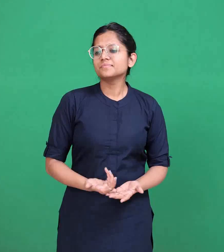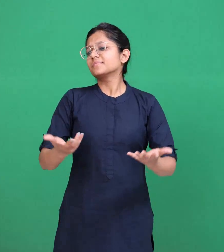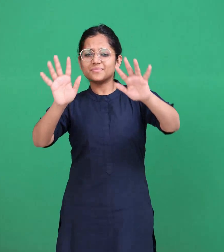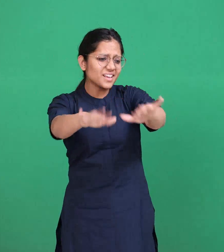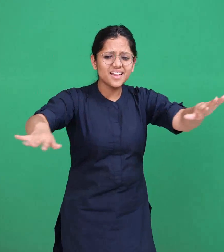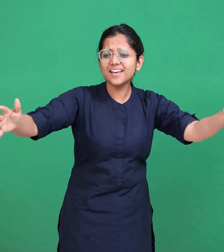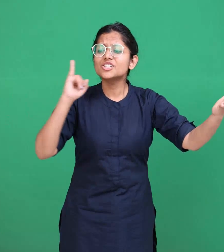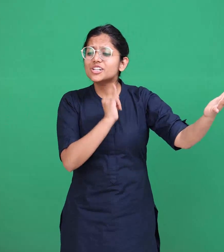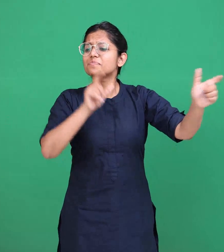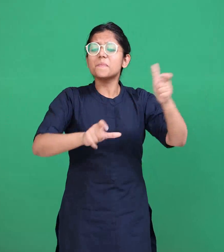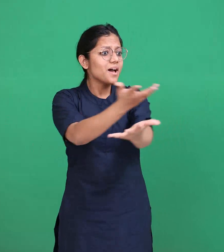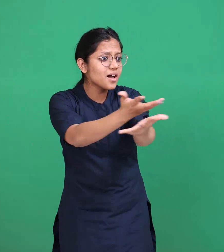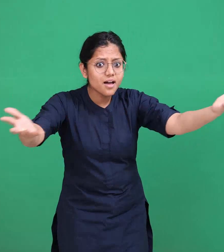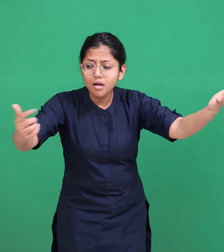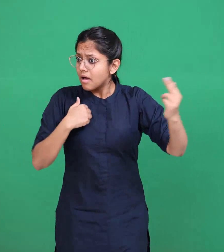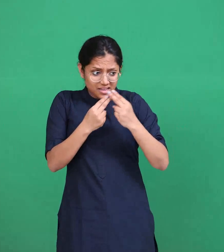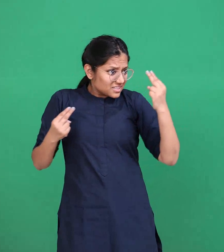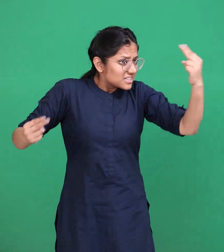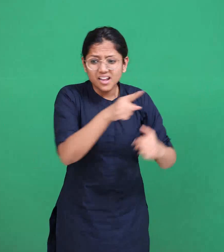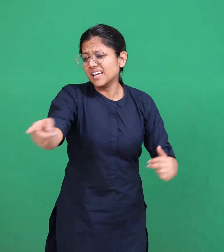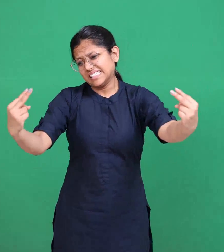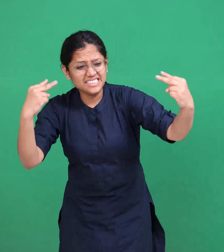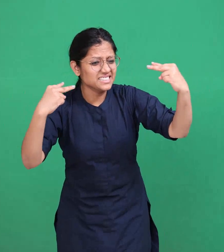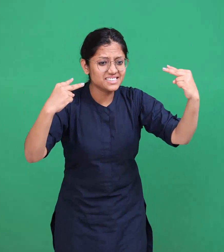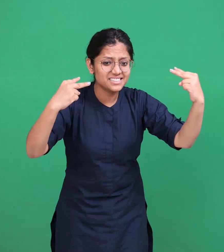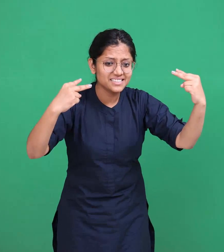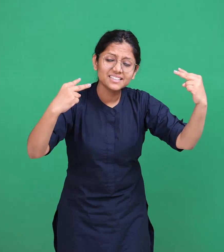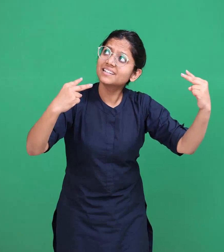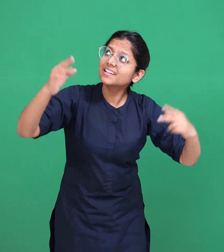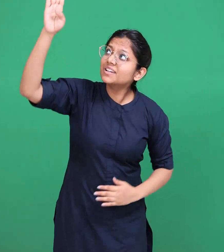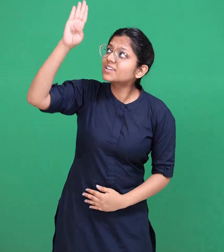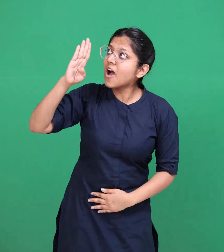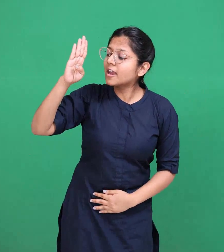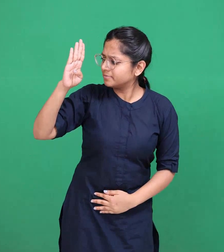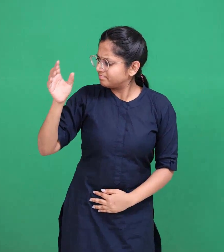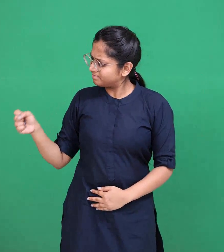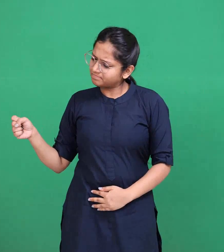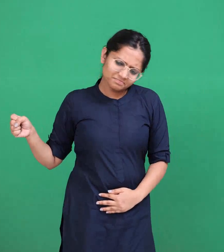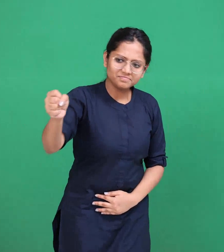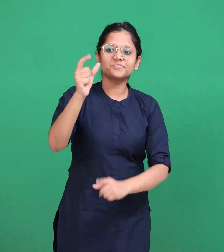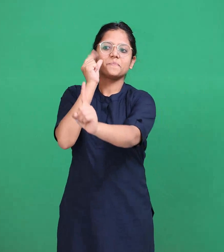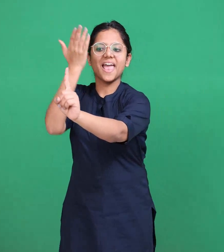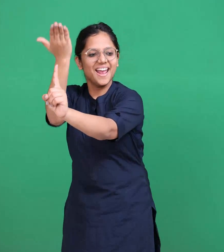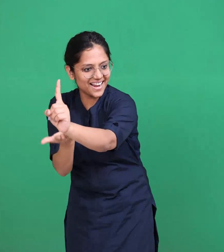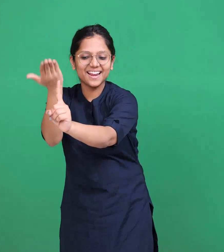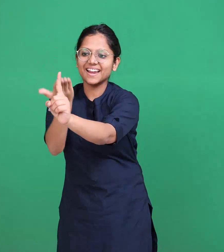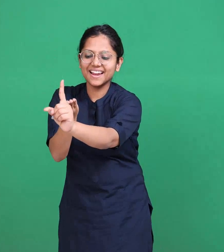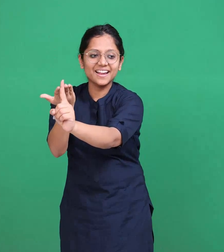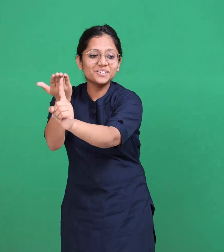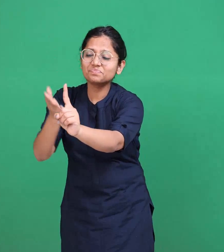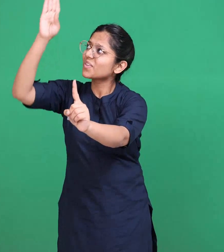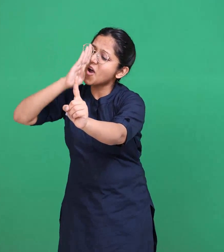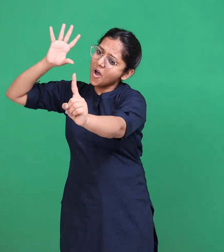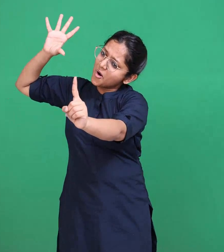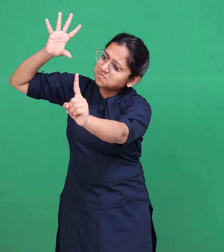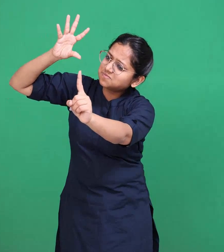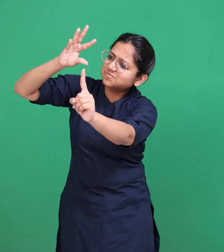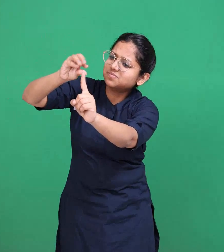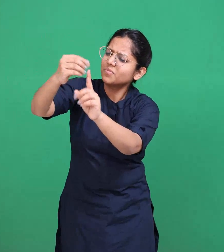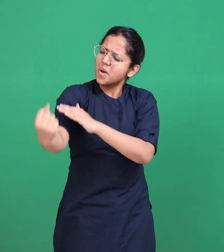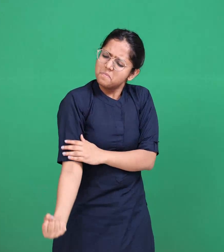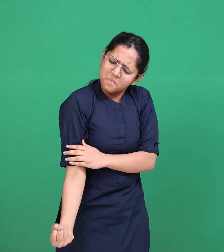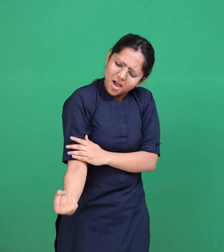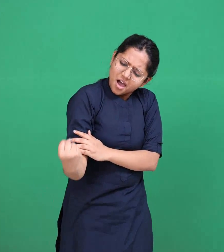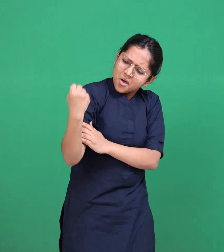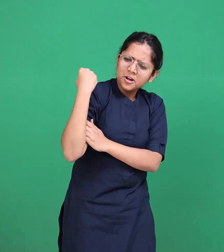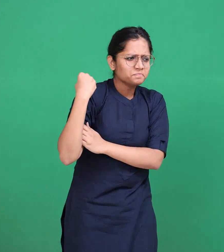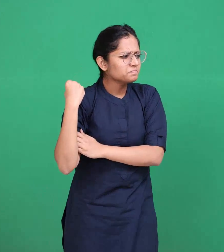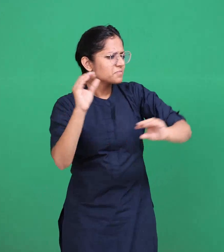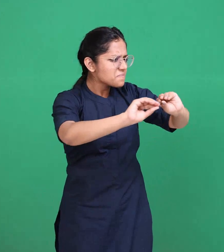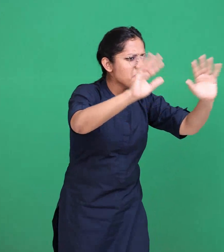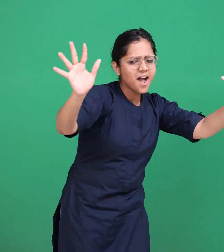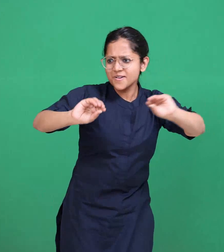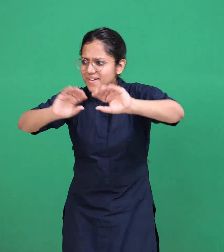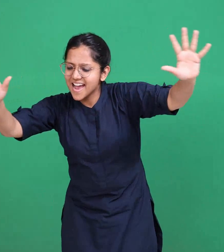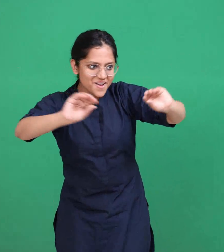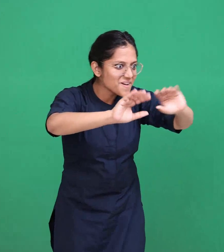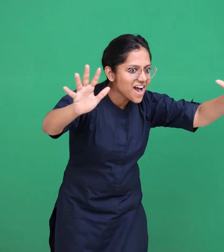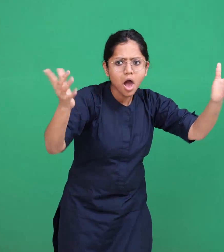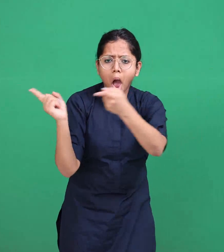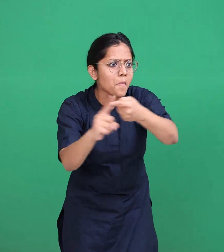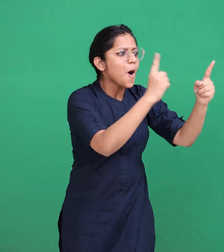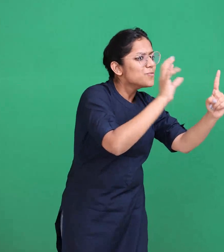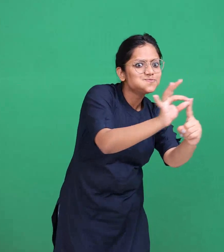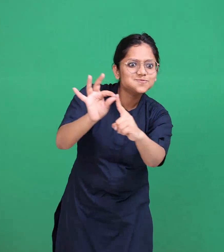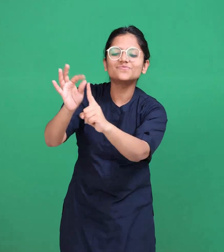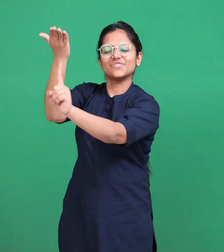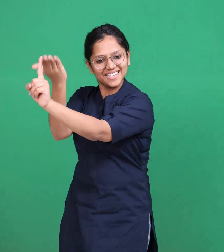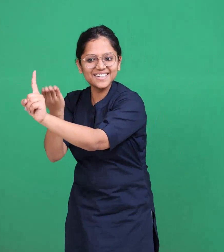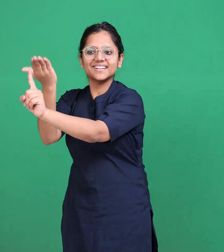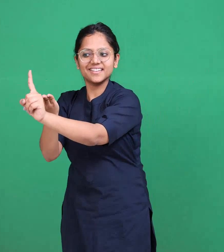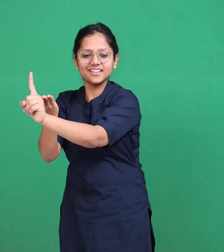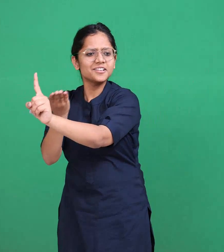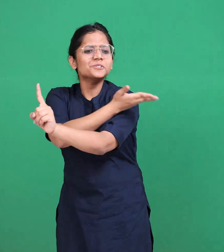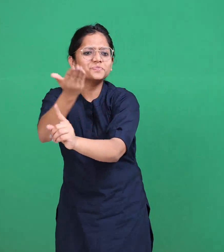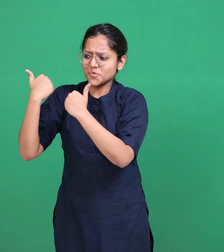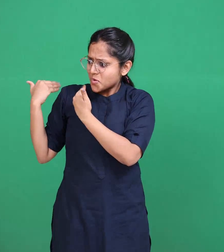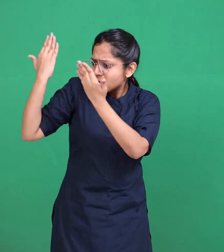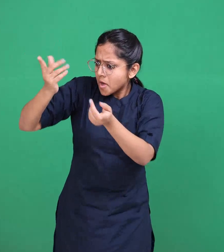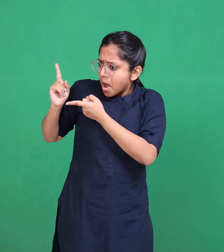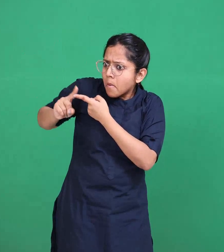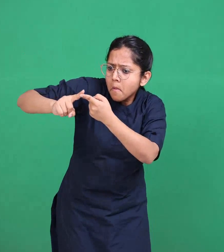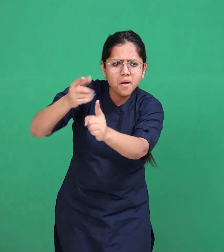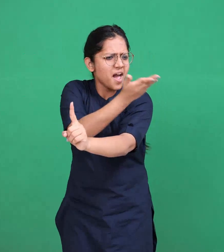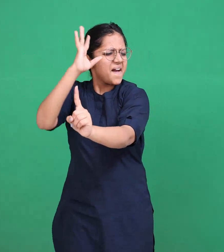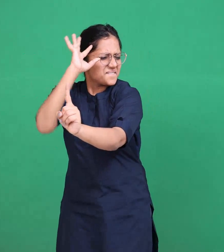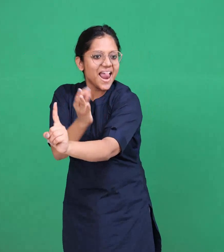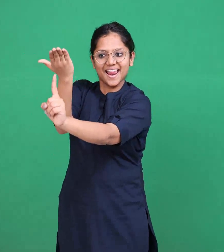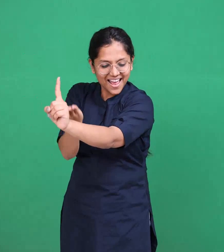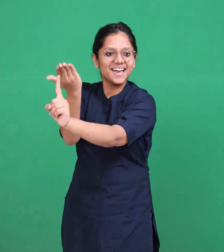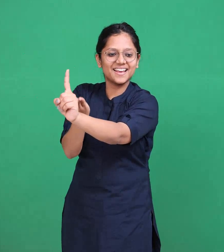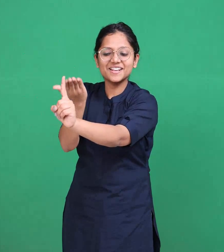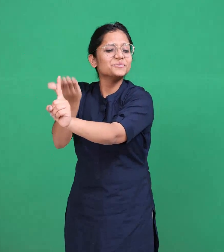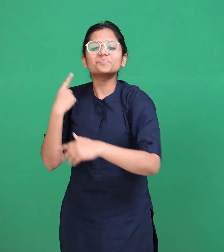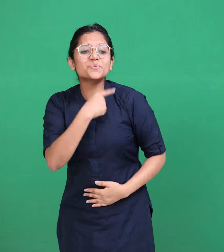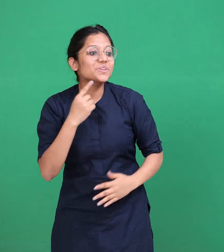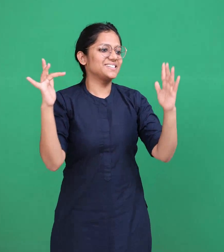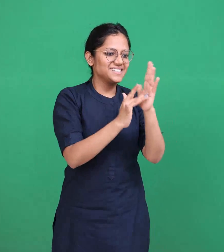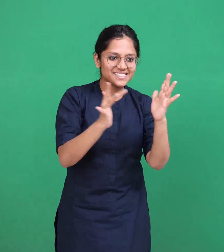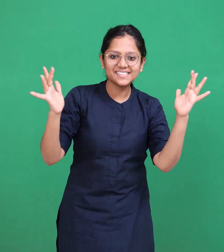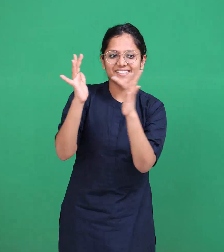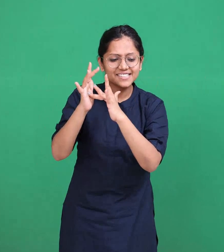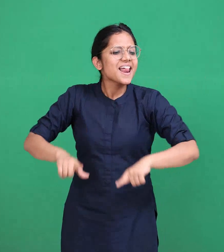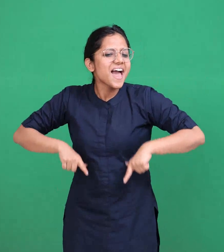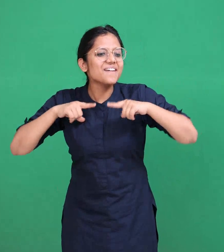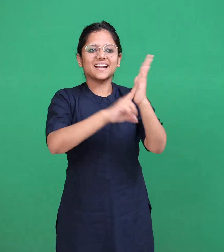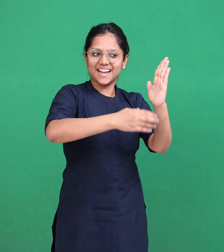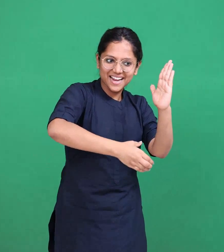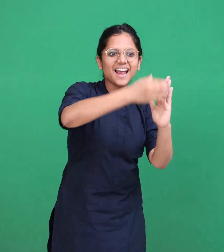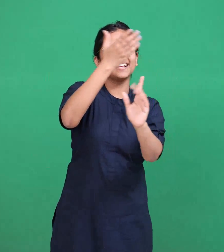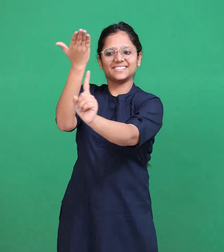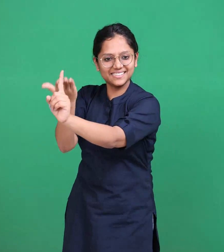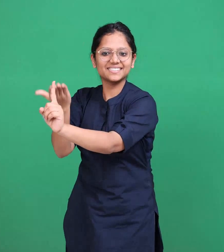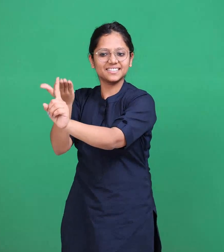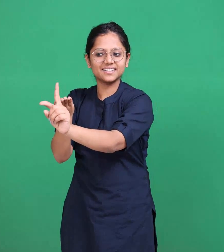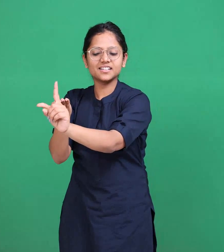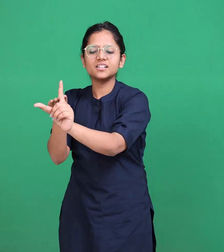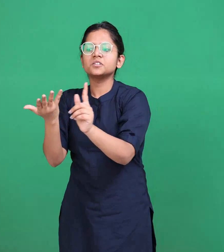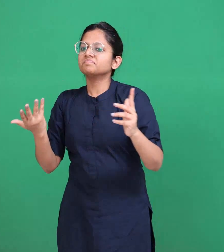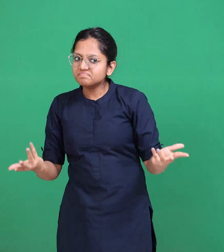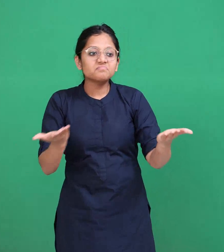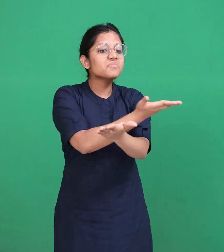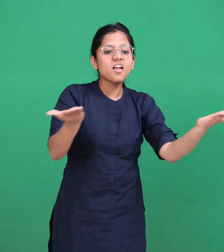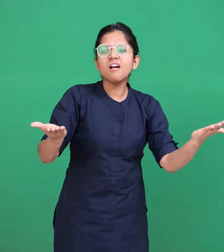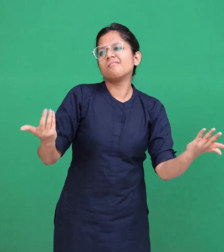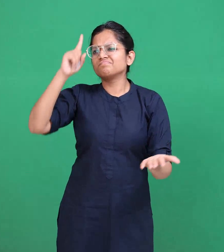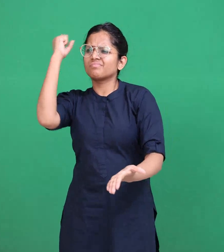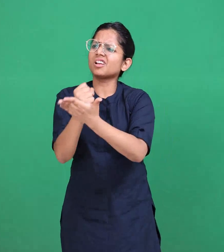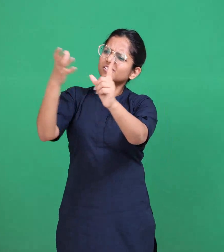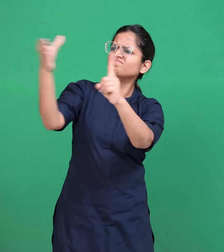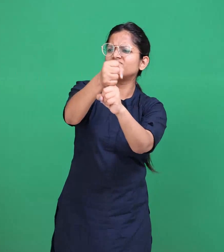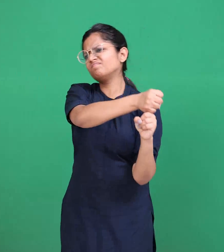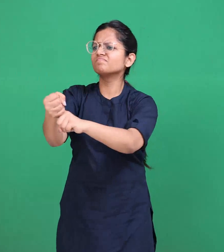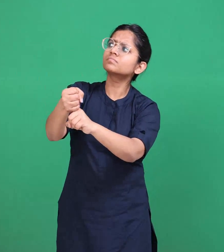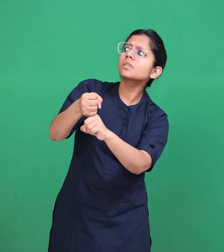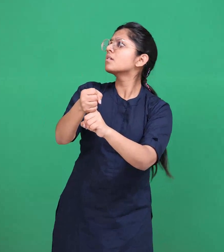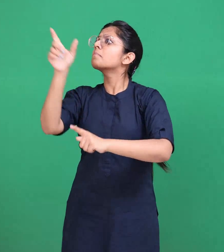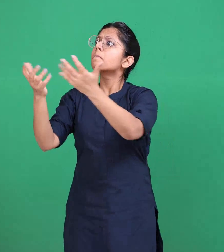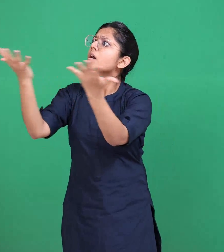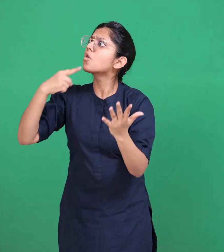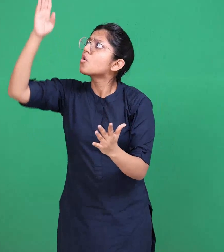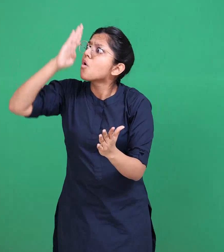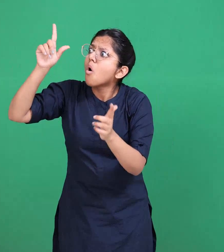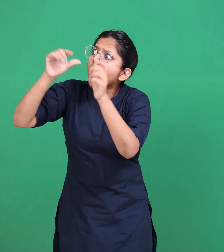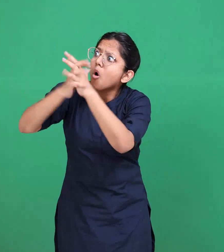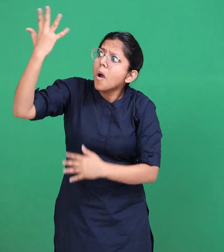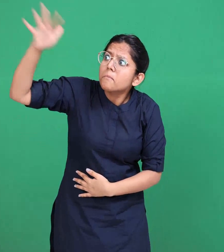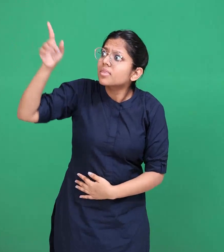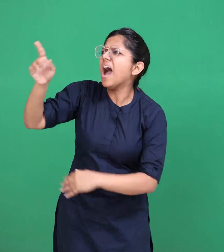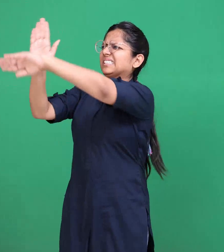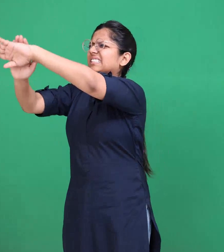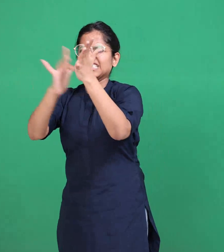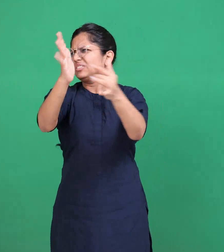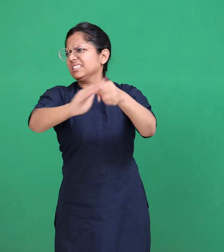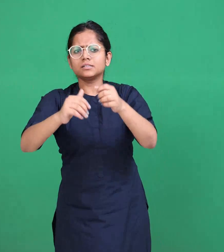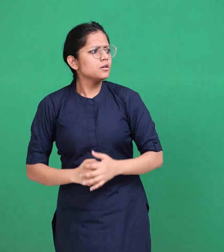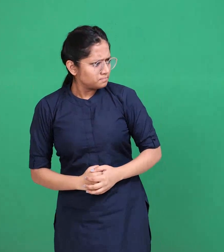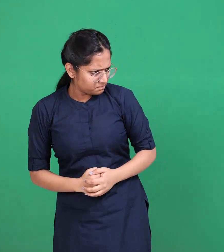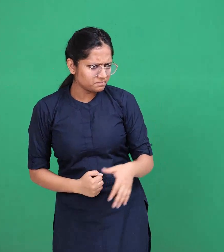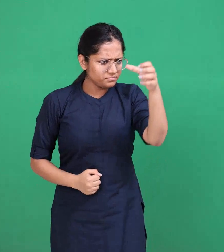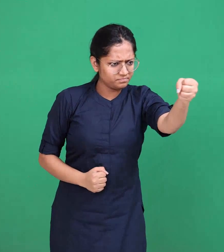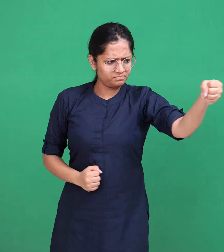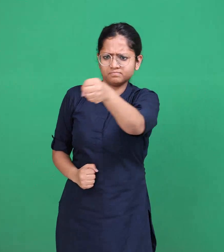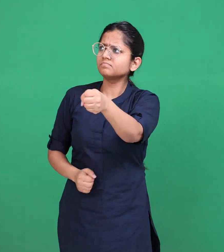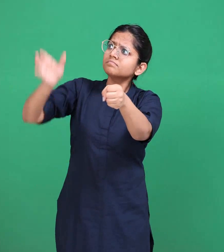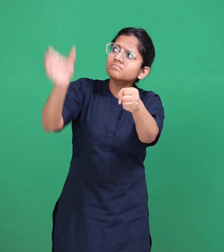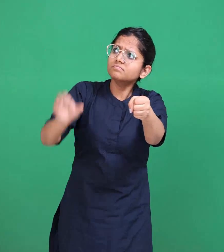Men of Israel, listen to this message: Jesus of Nazareth was a man certified by God to you by miracles, wonders, and signs, which God did among you through Him, as you yourselves know.